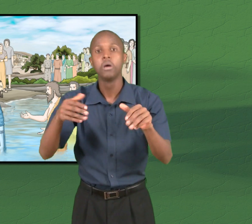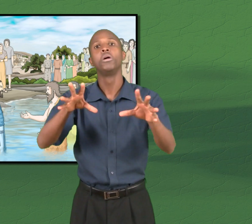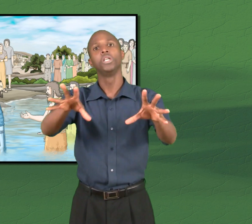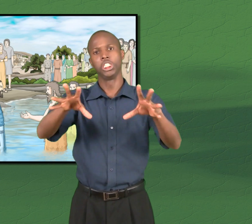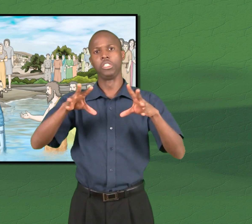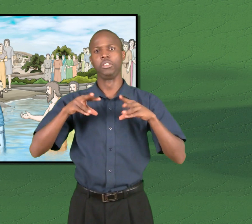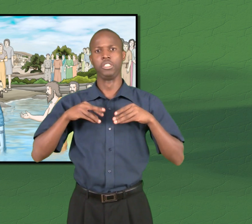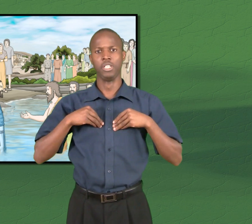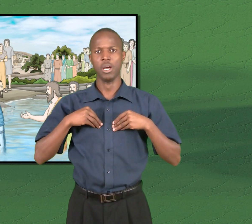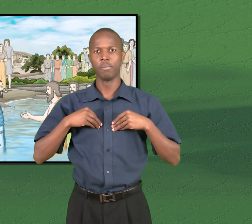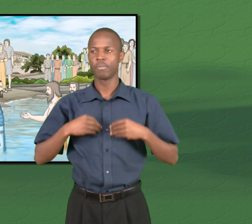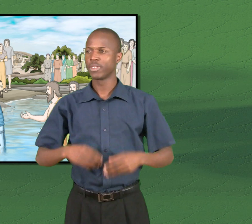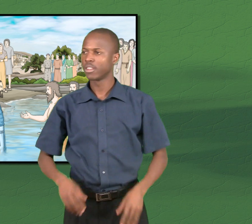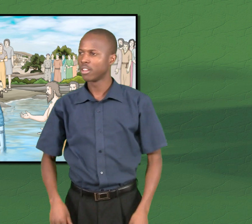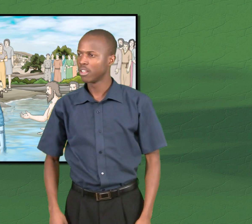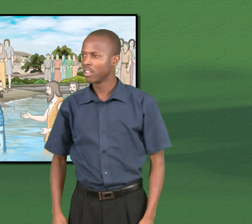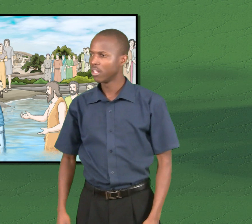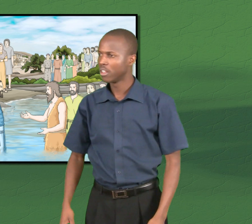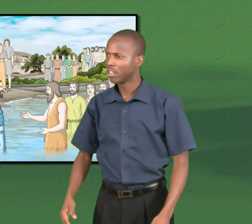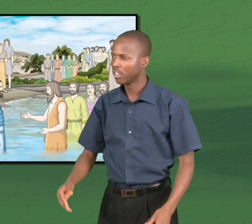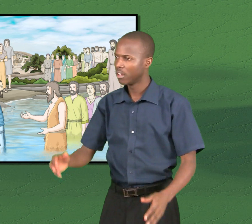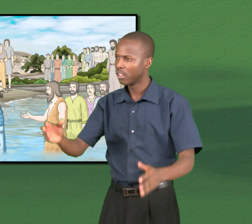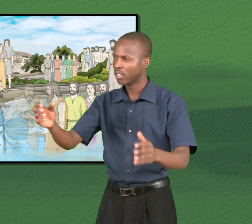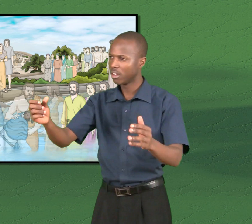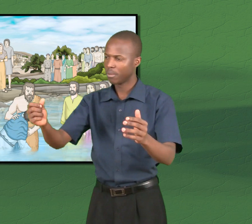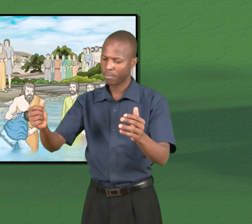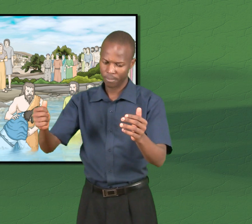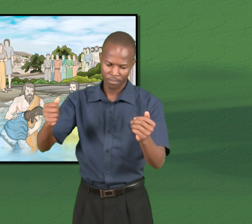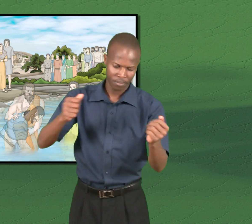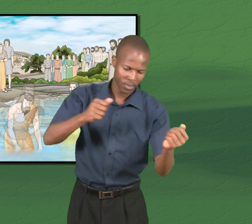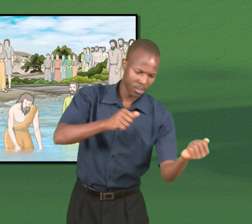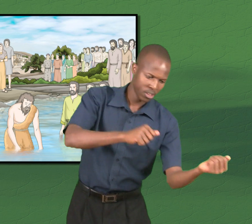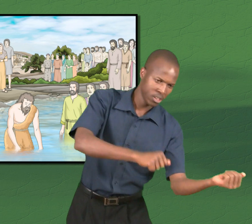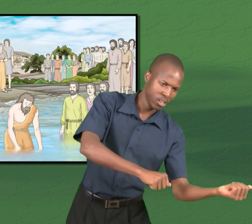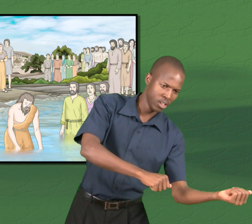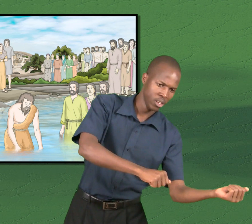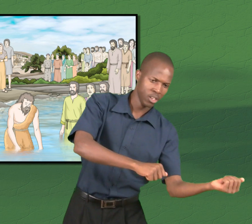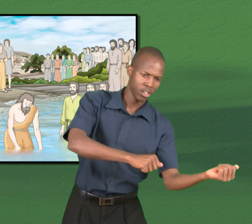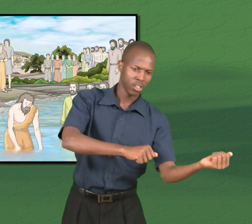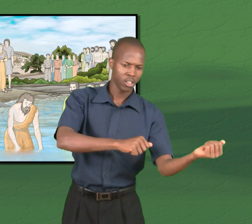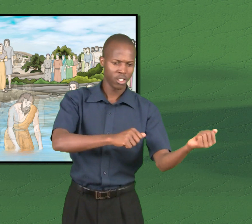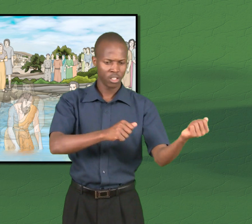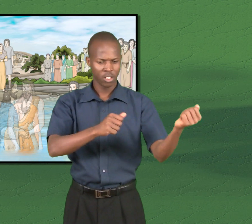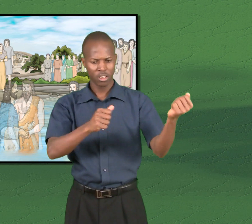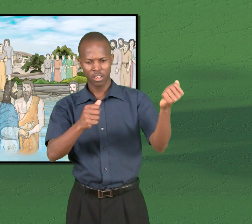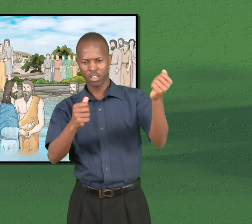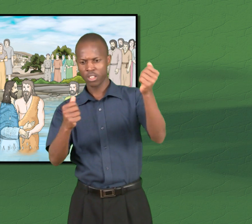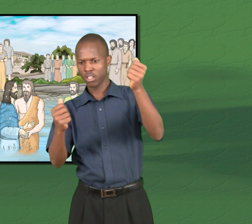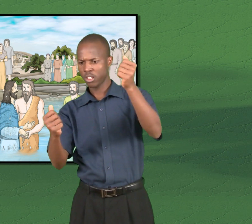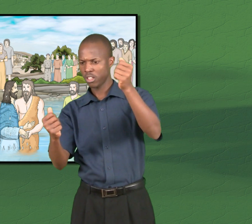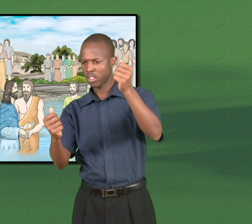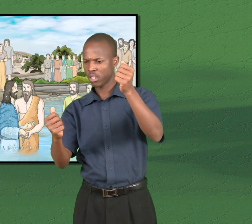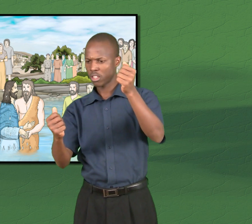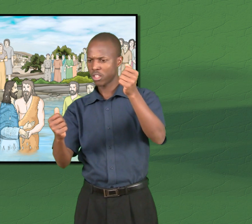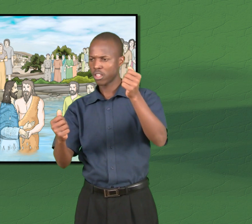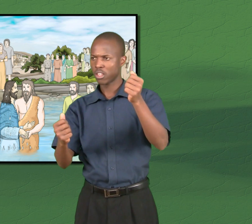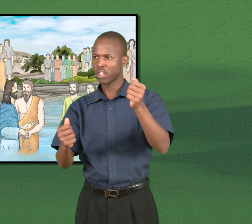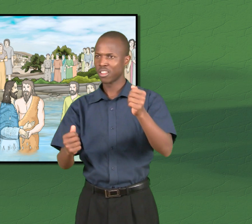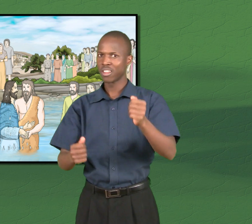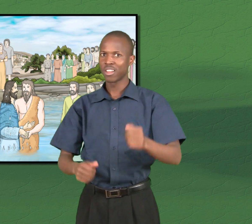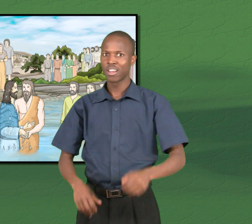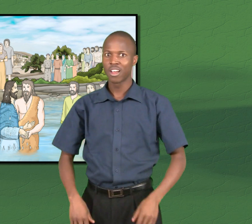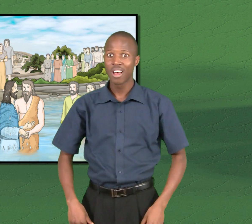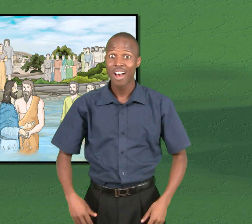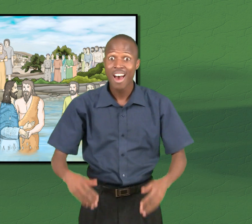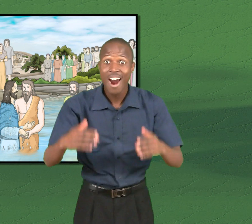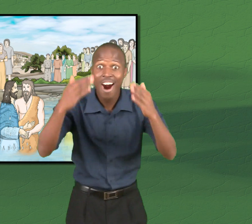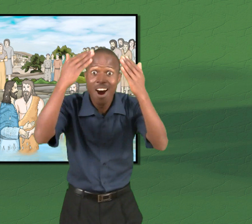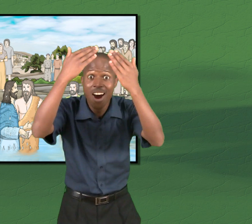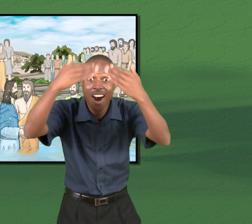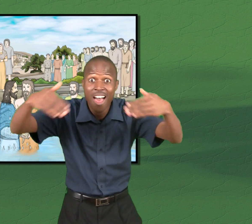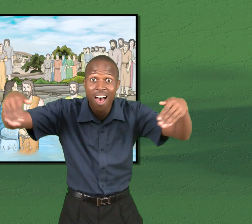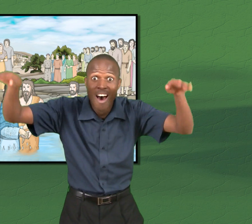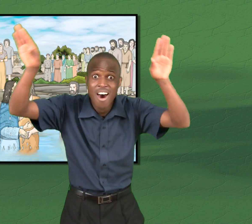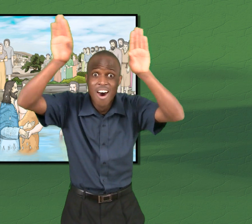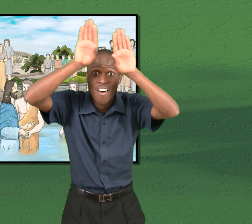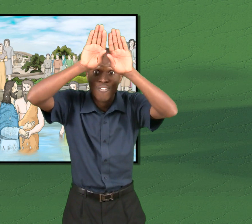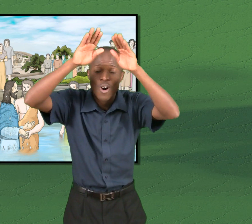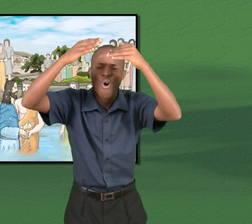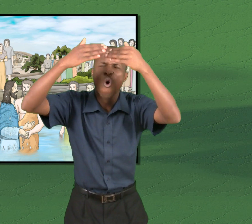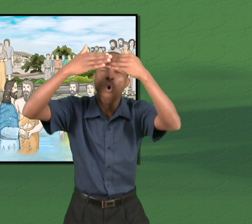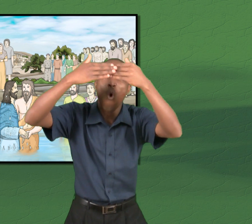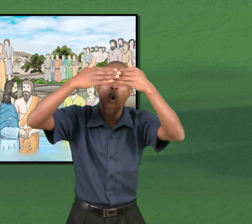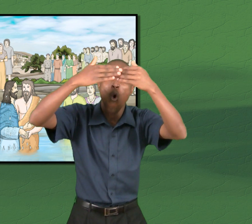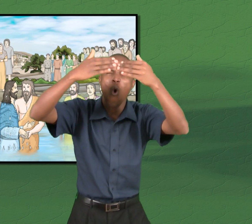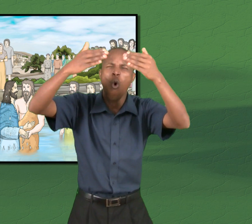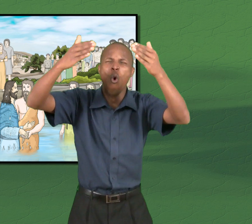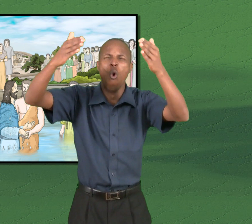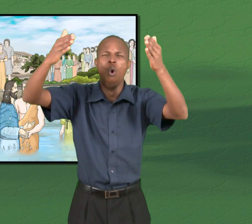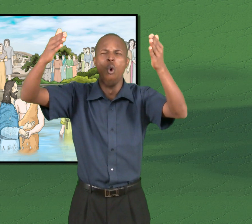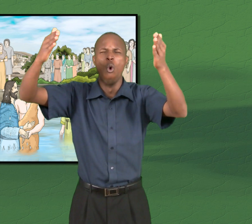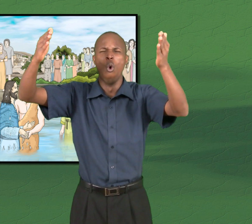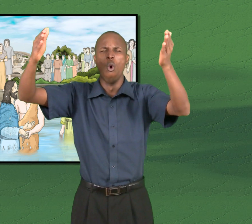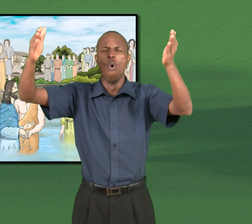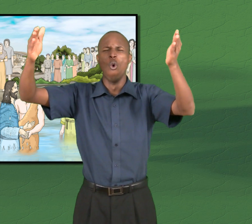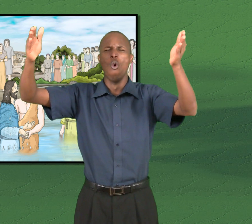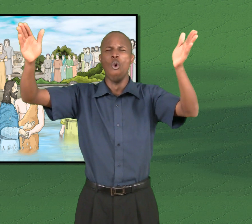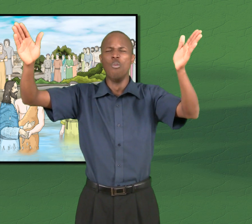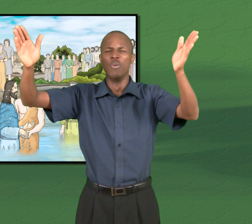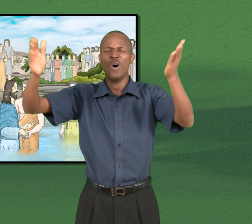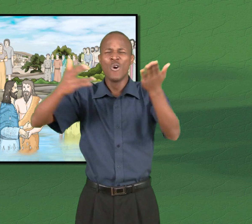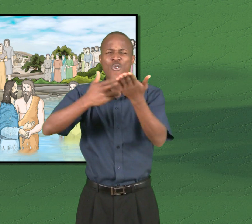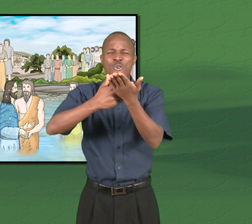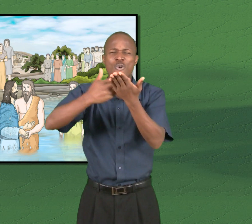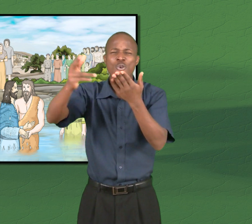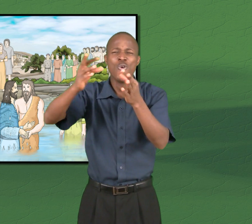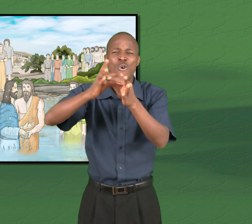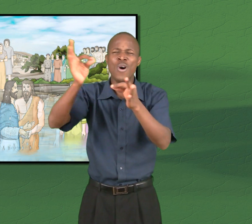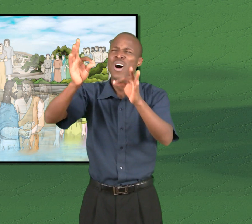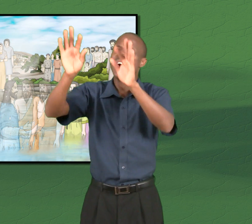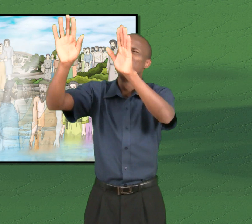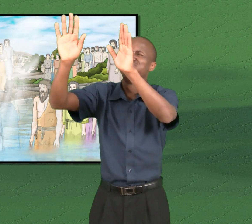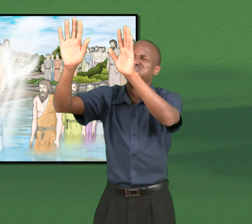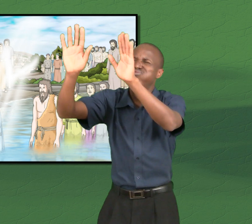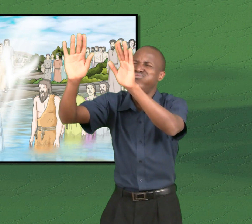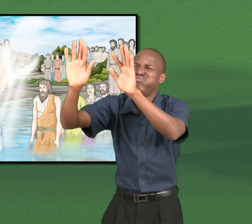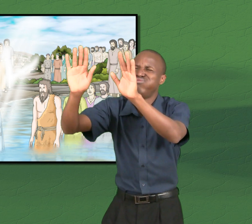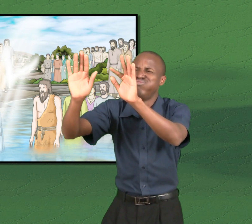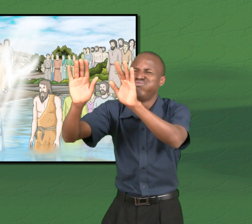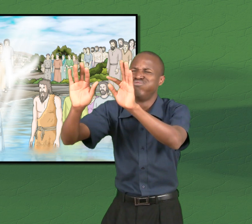Then John permitted Him. As soon as Jesus was baptized, He went up out of the water.